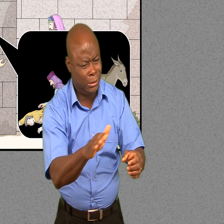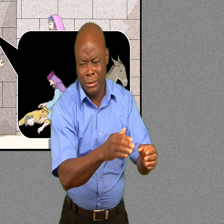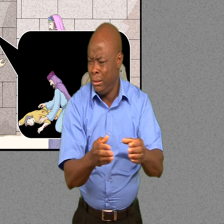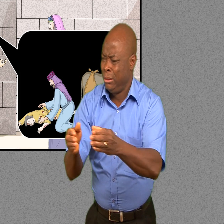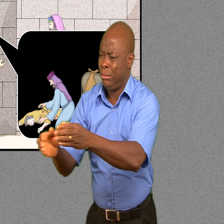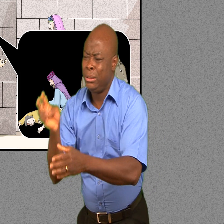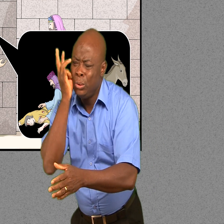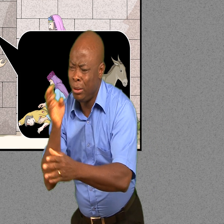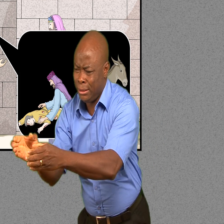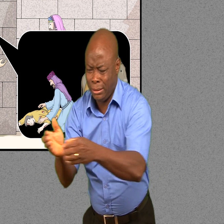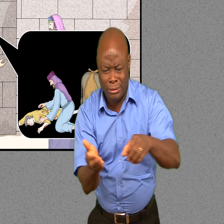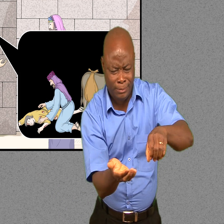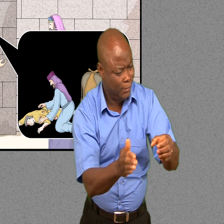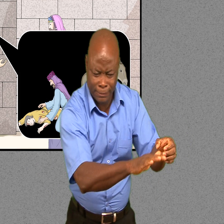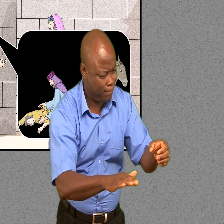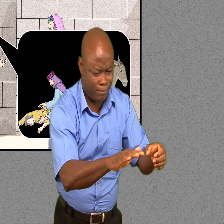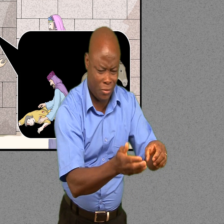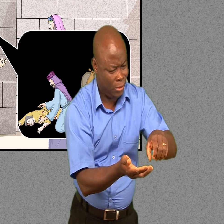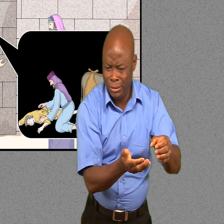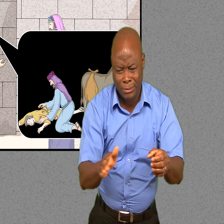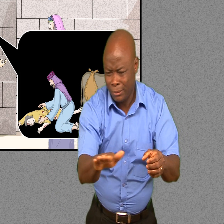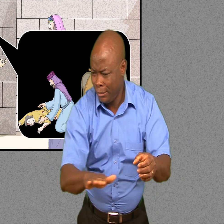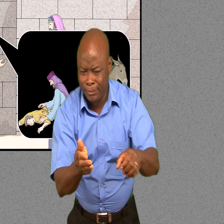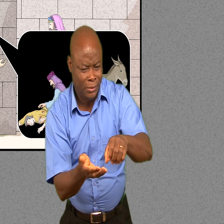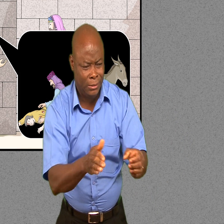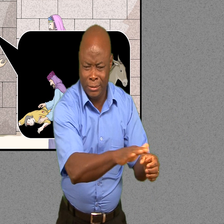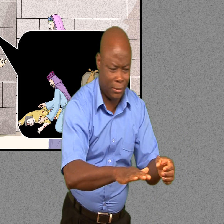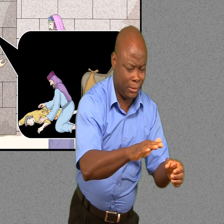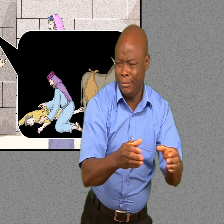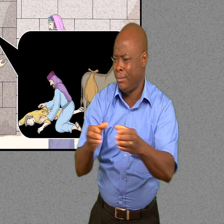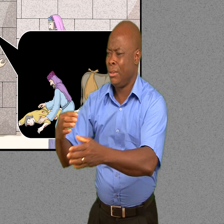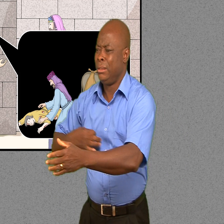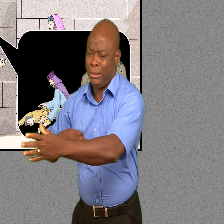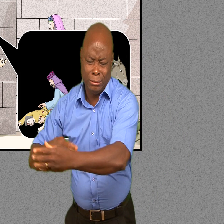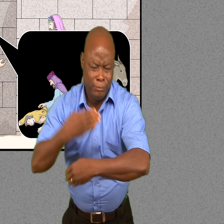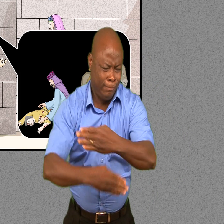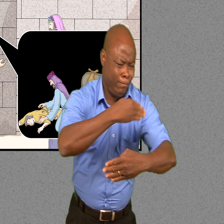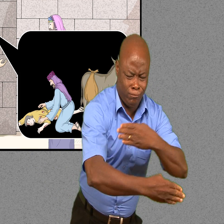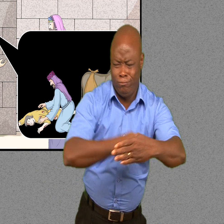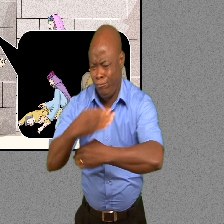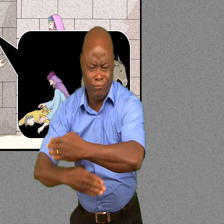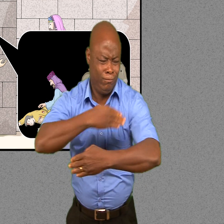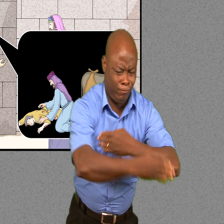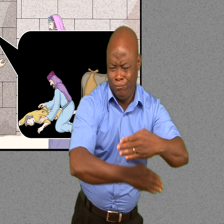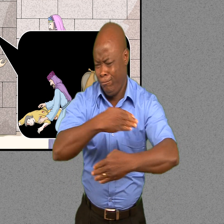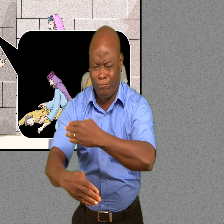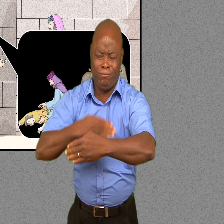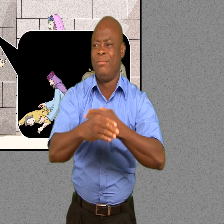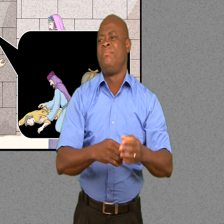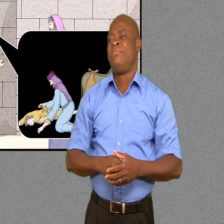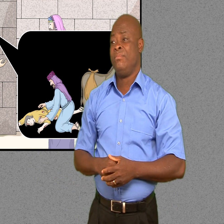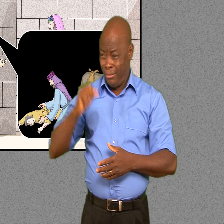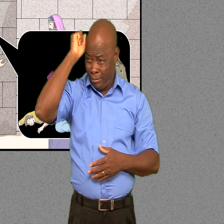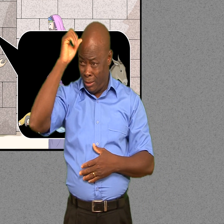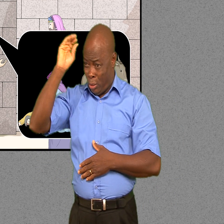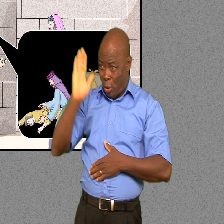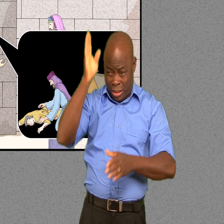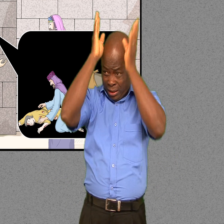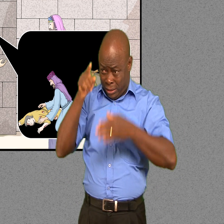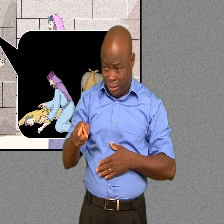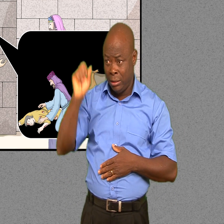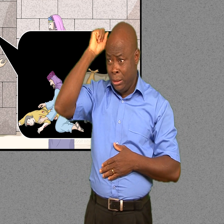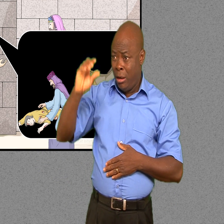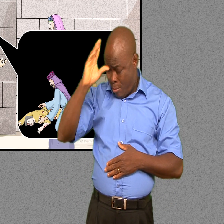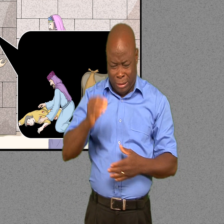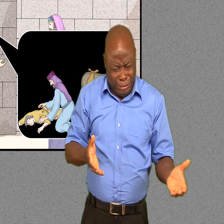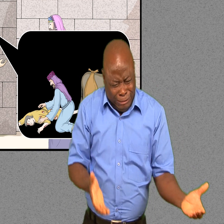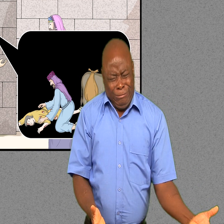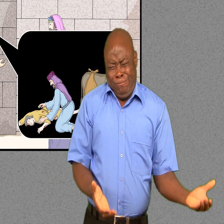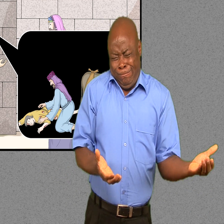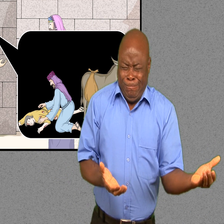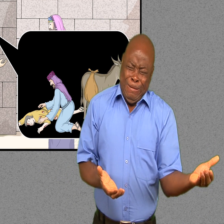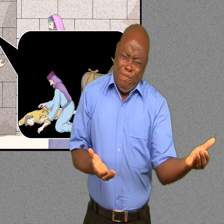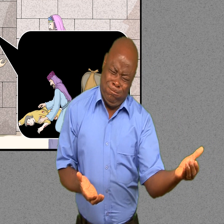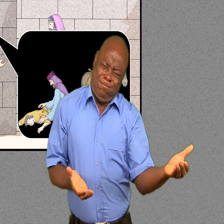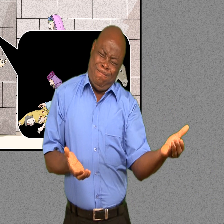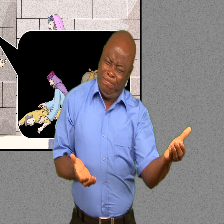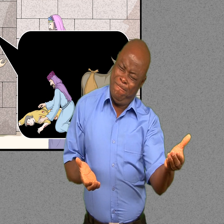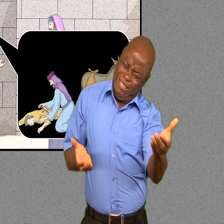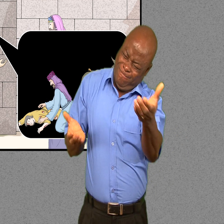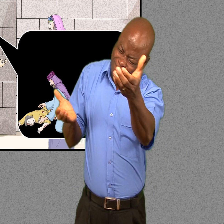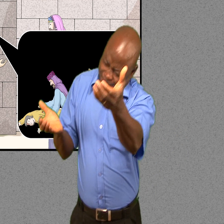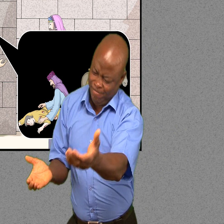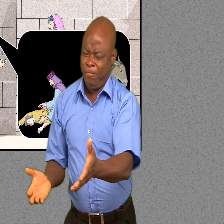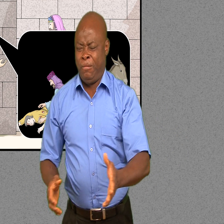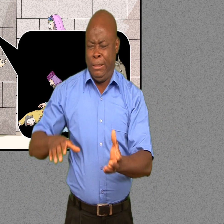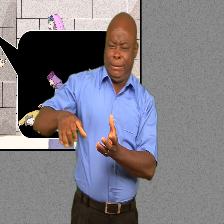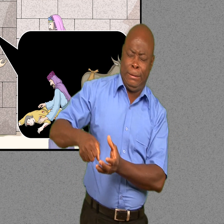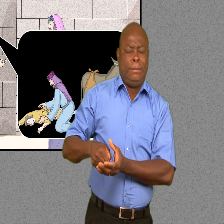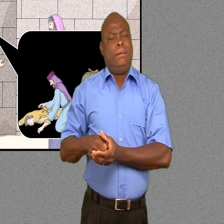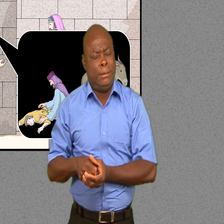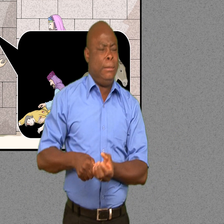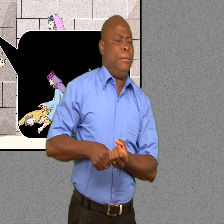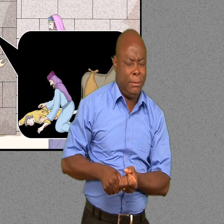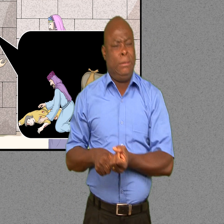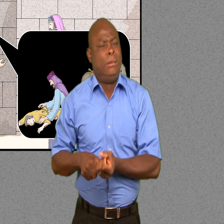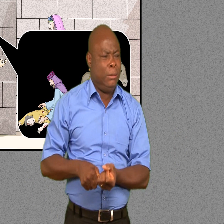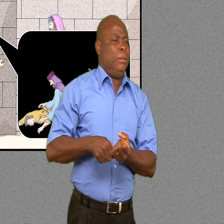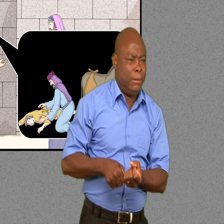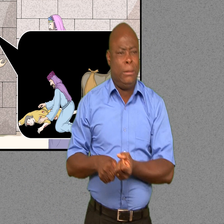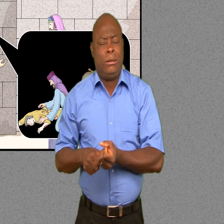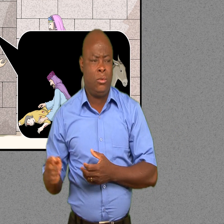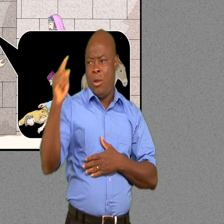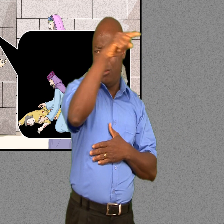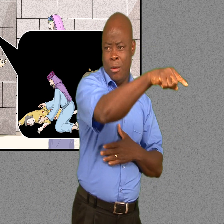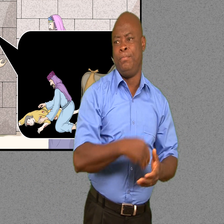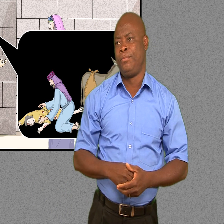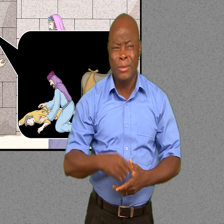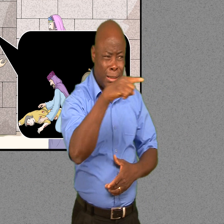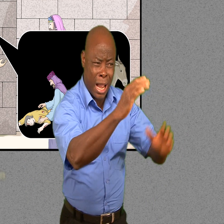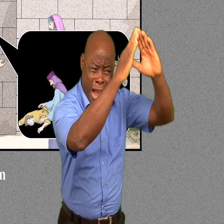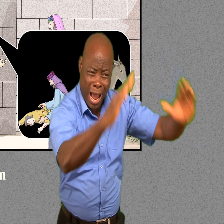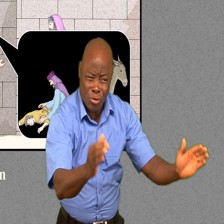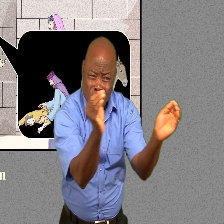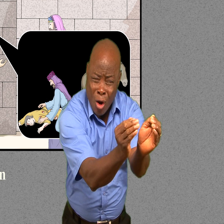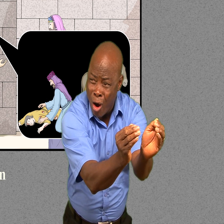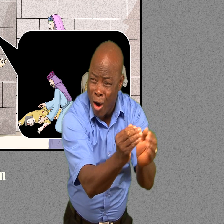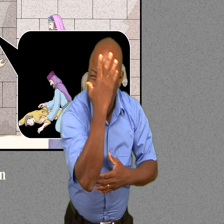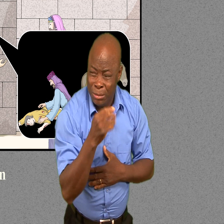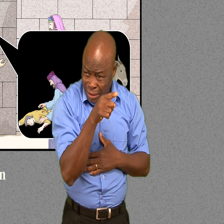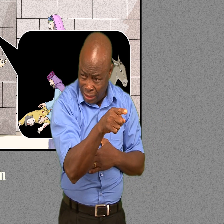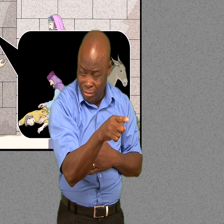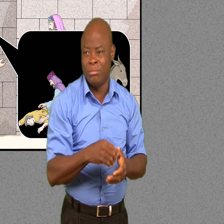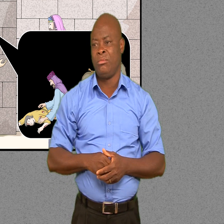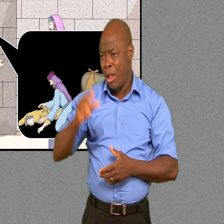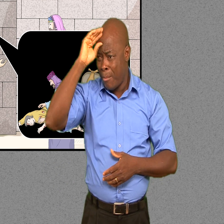Then he put him on his own animal, brought him to an inn, and took care of him.